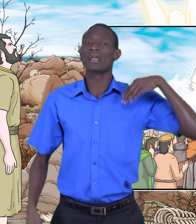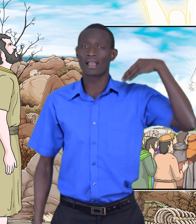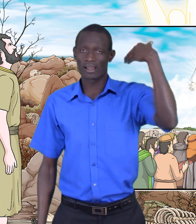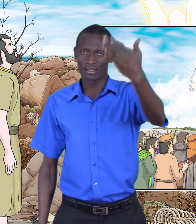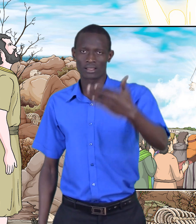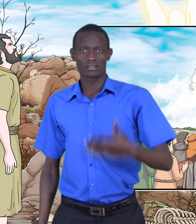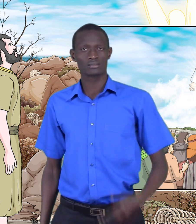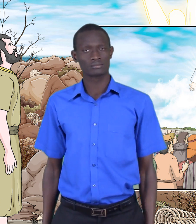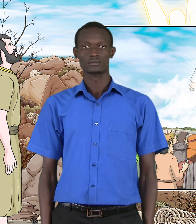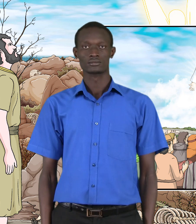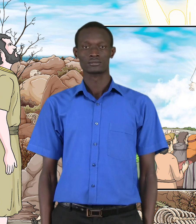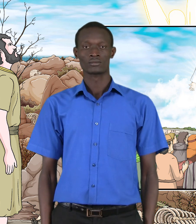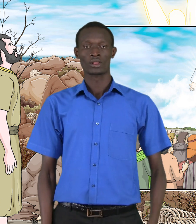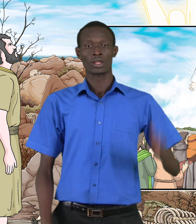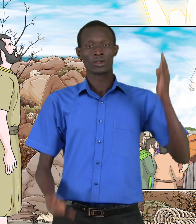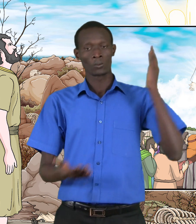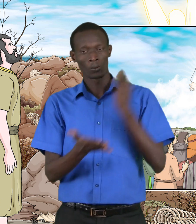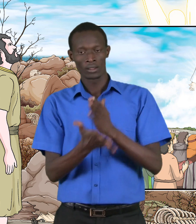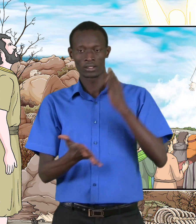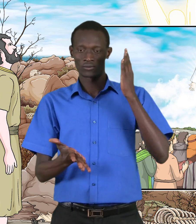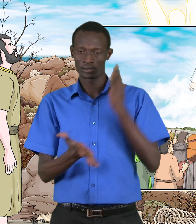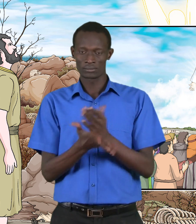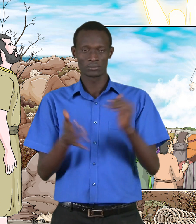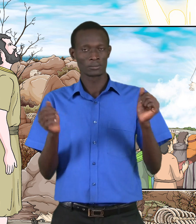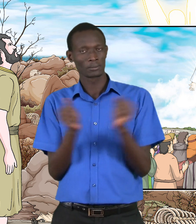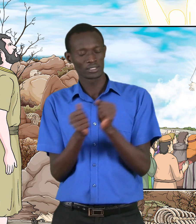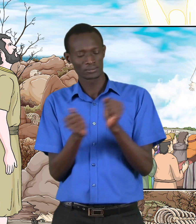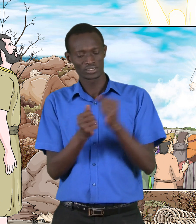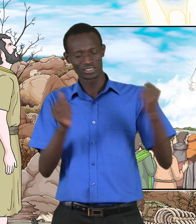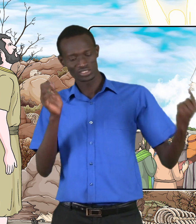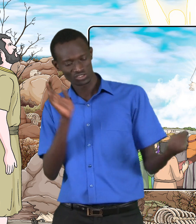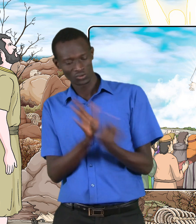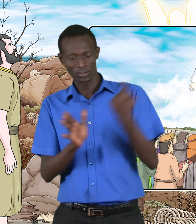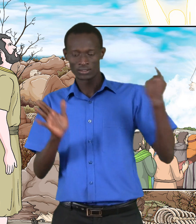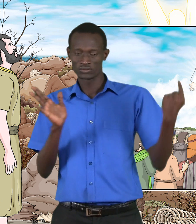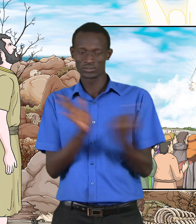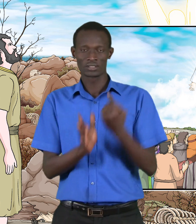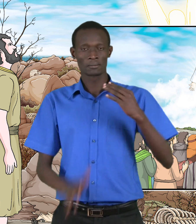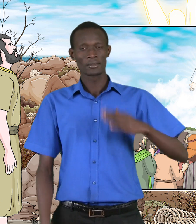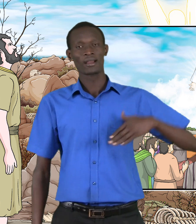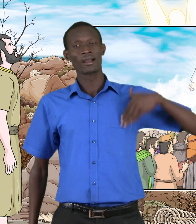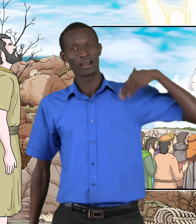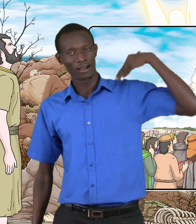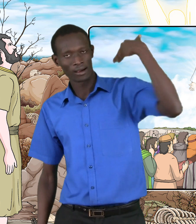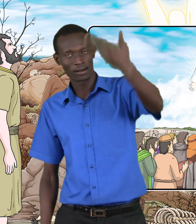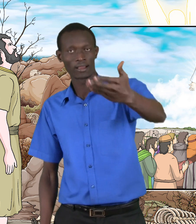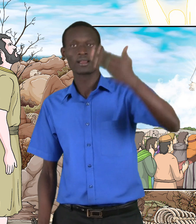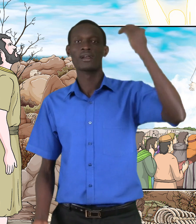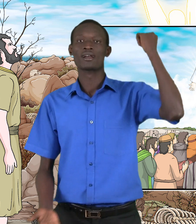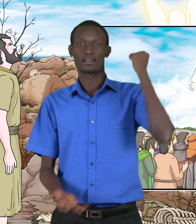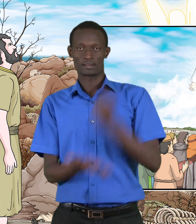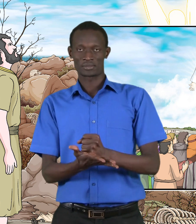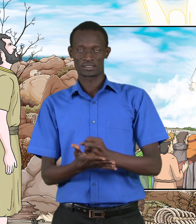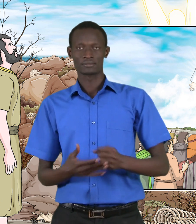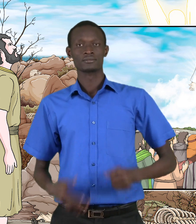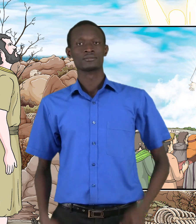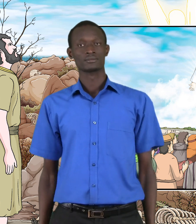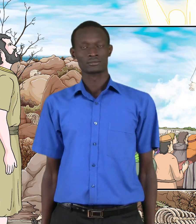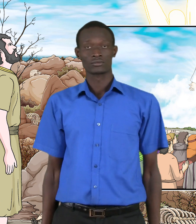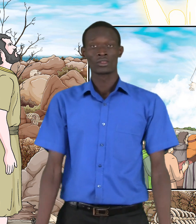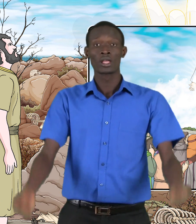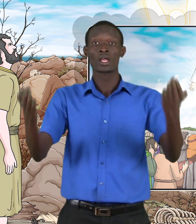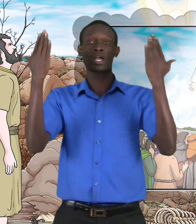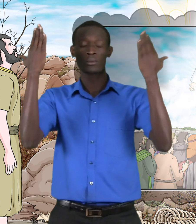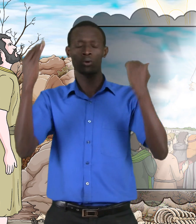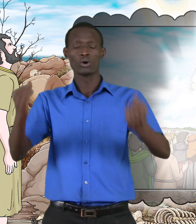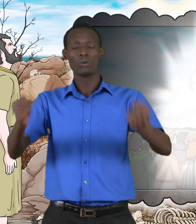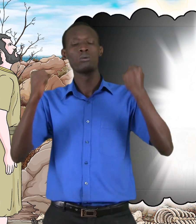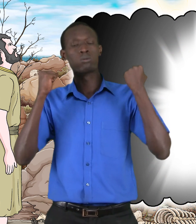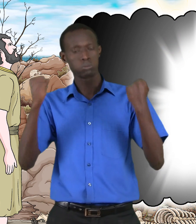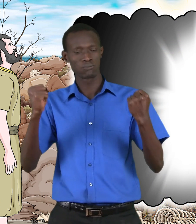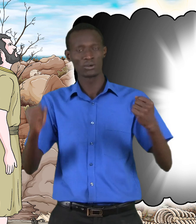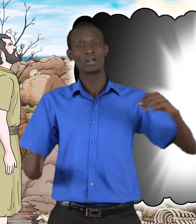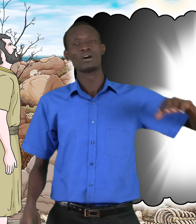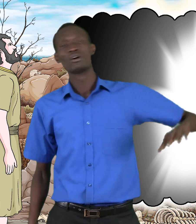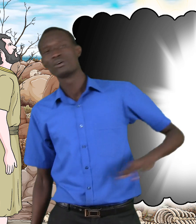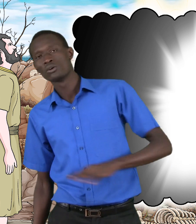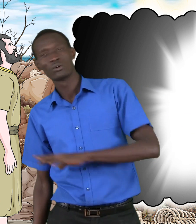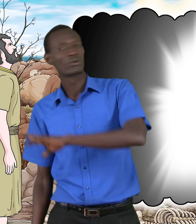So shall it be! Amen.